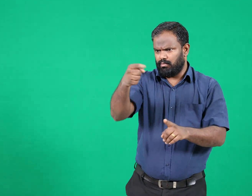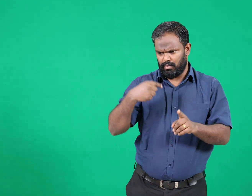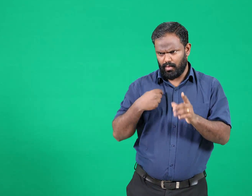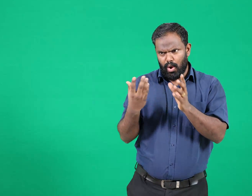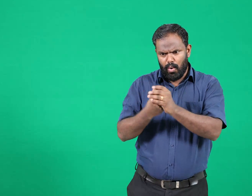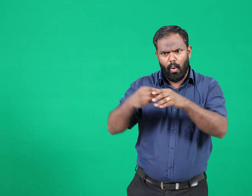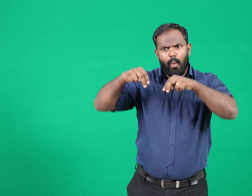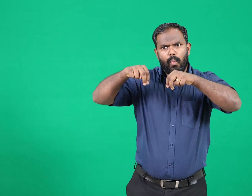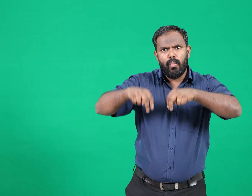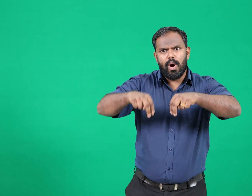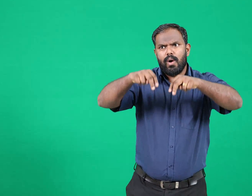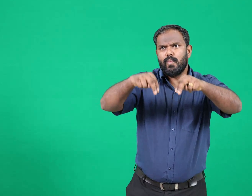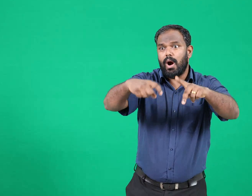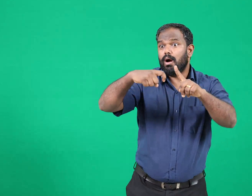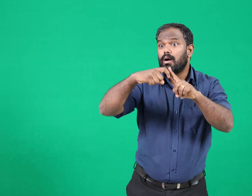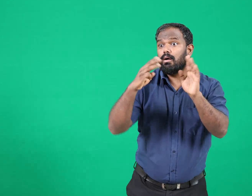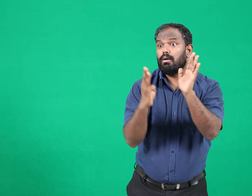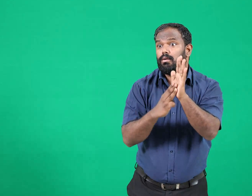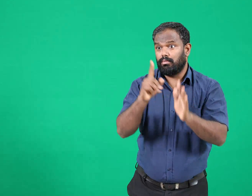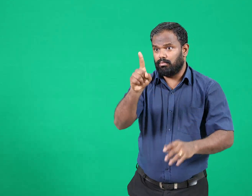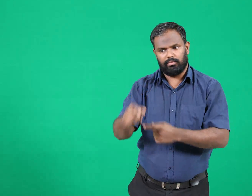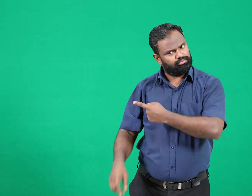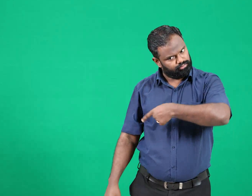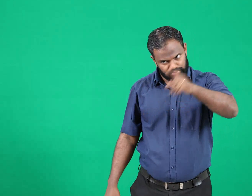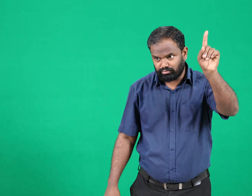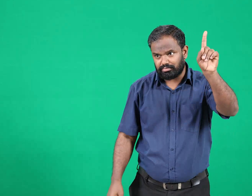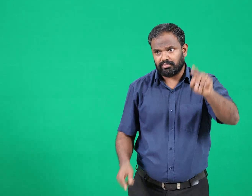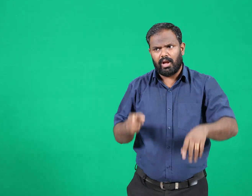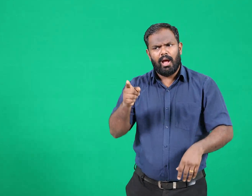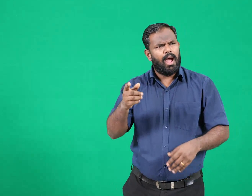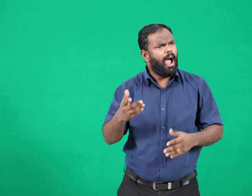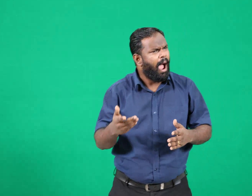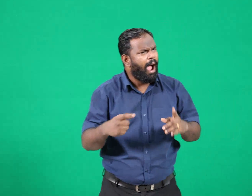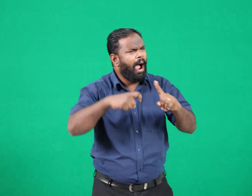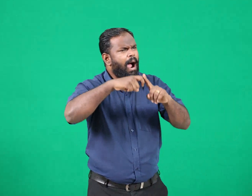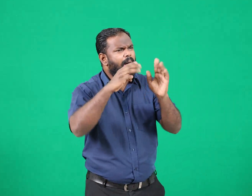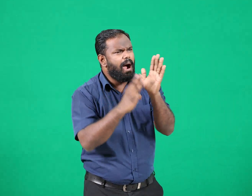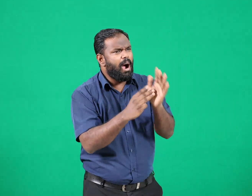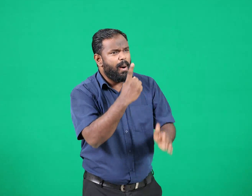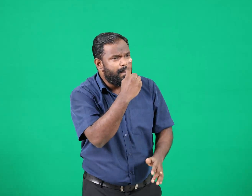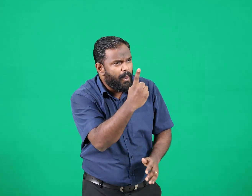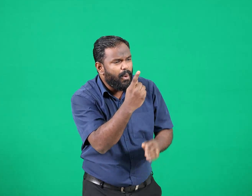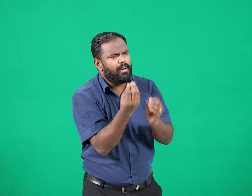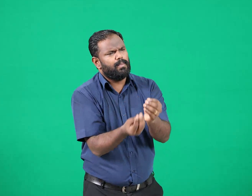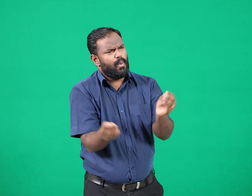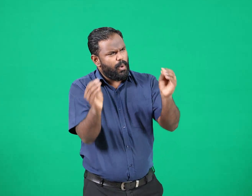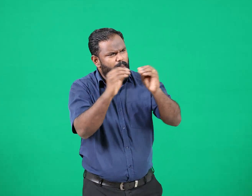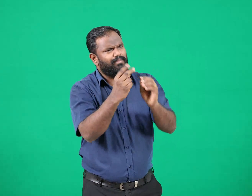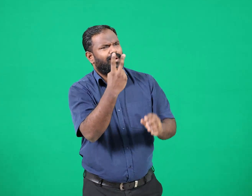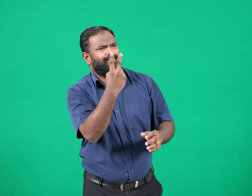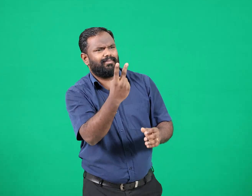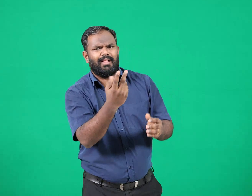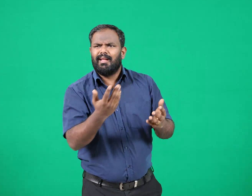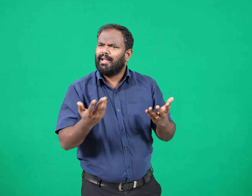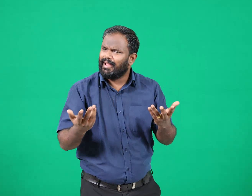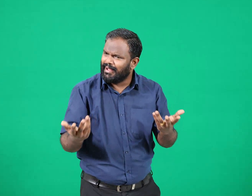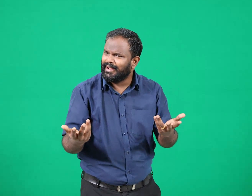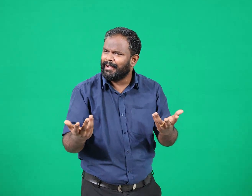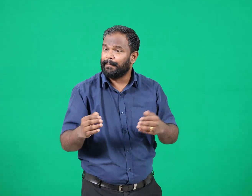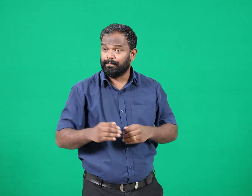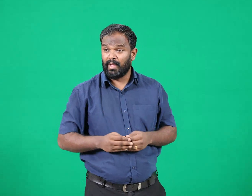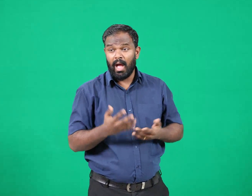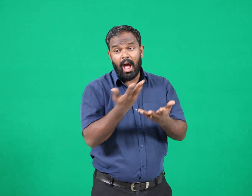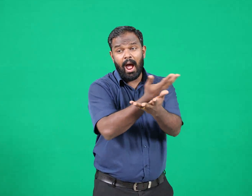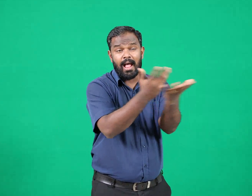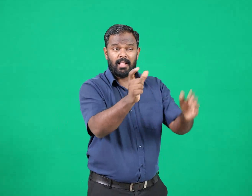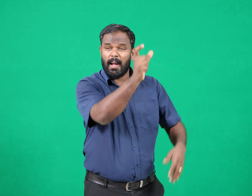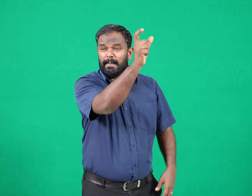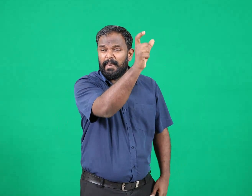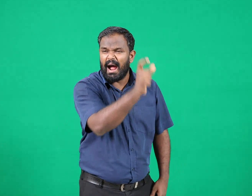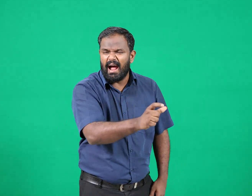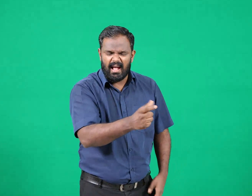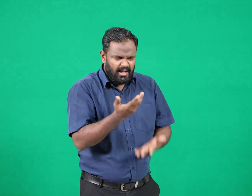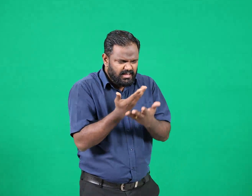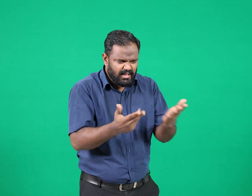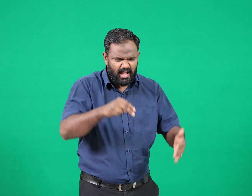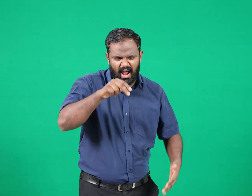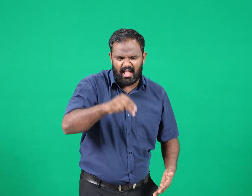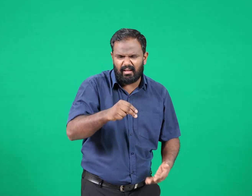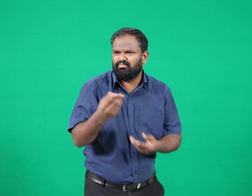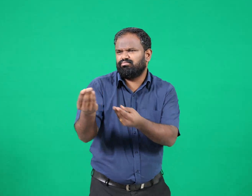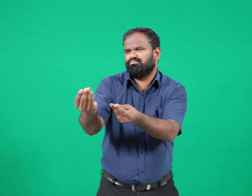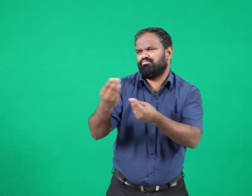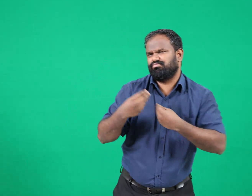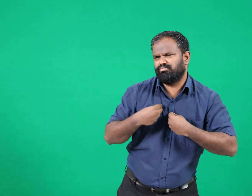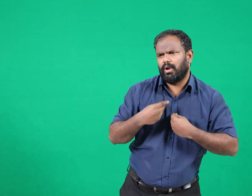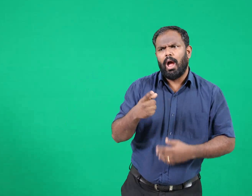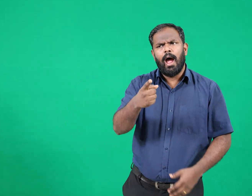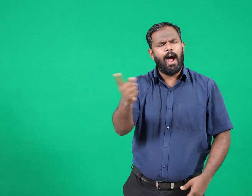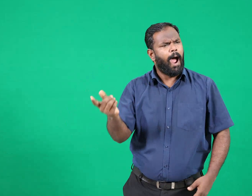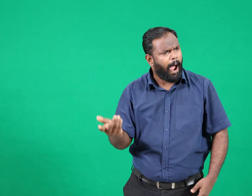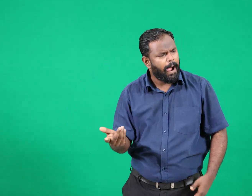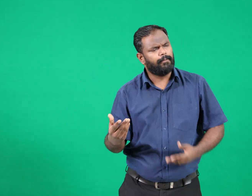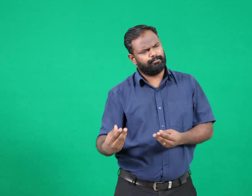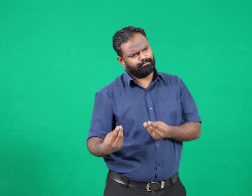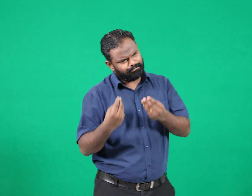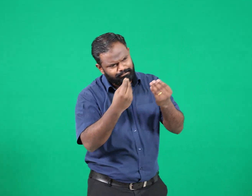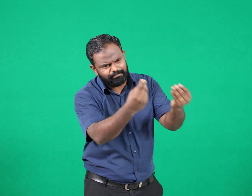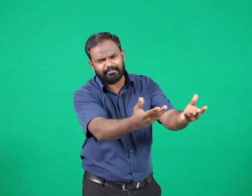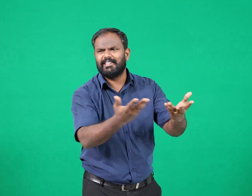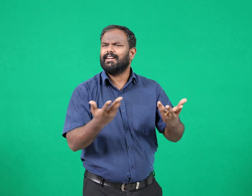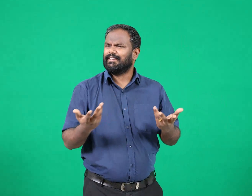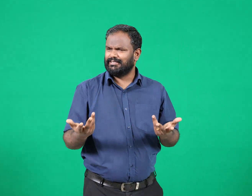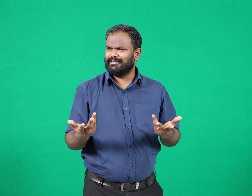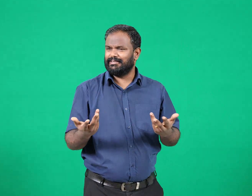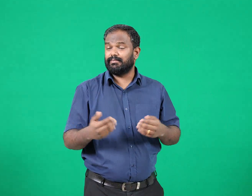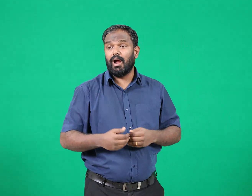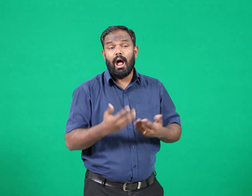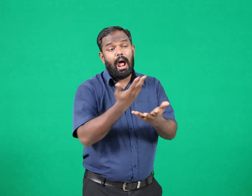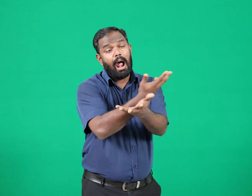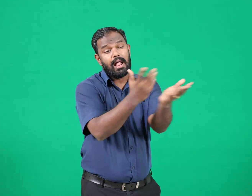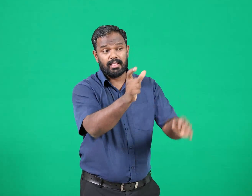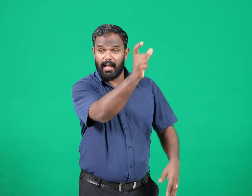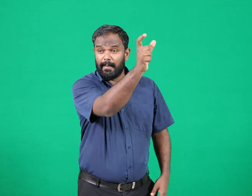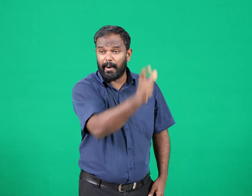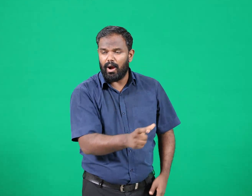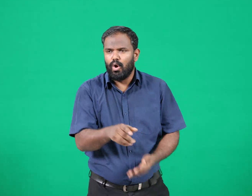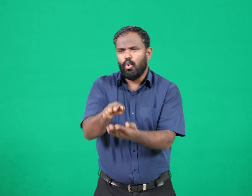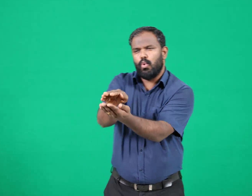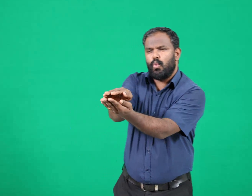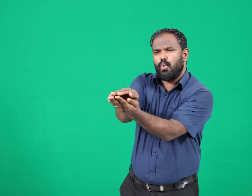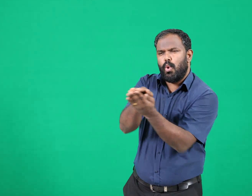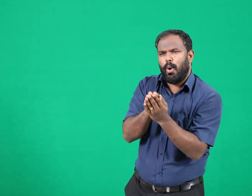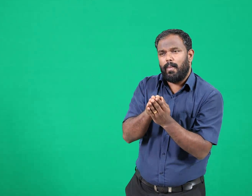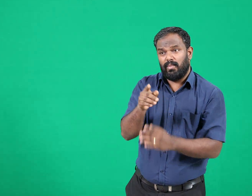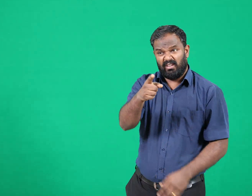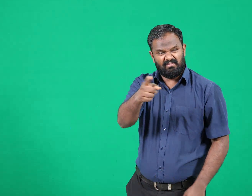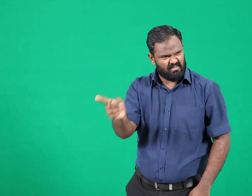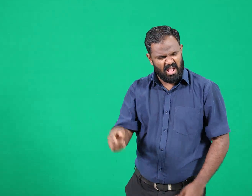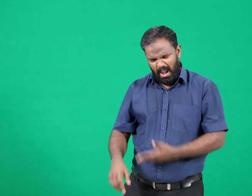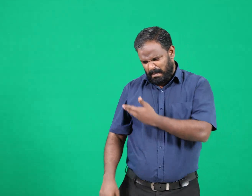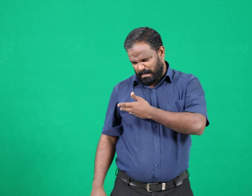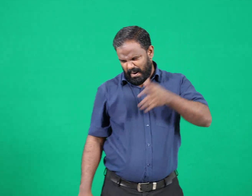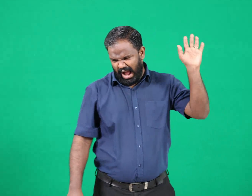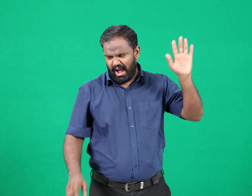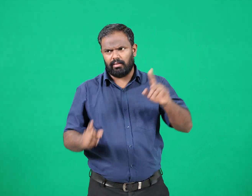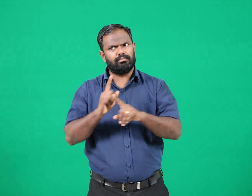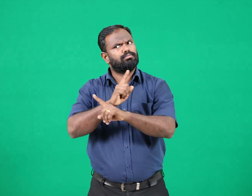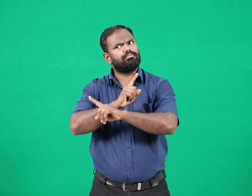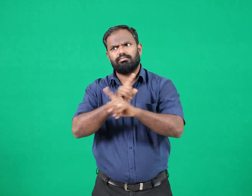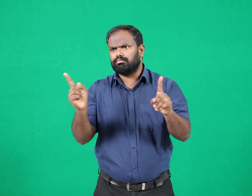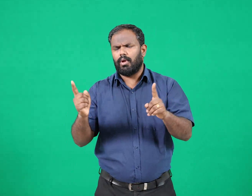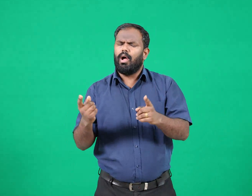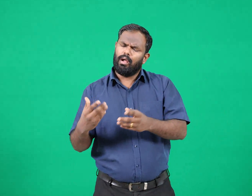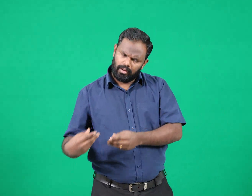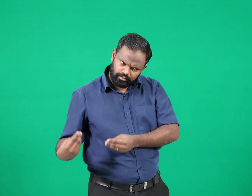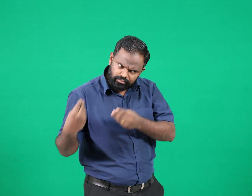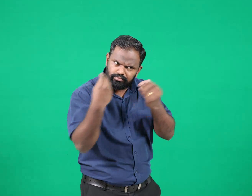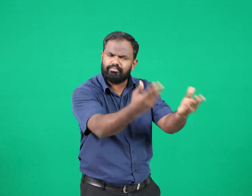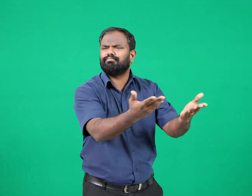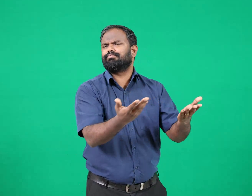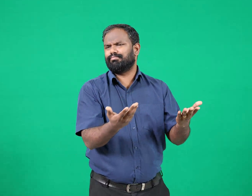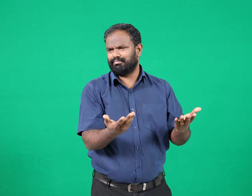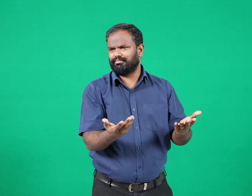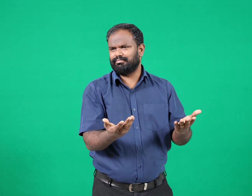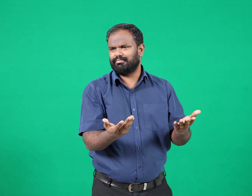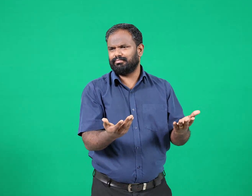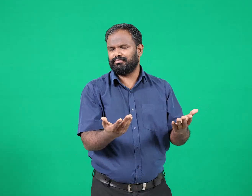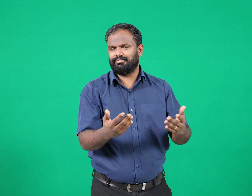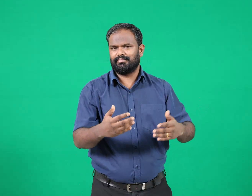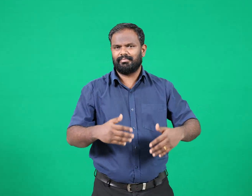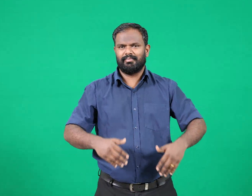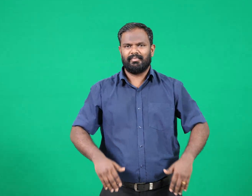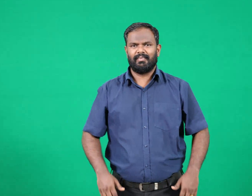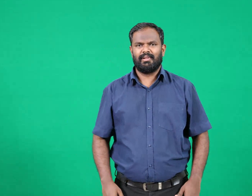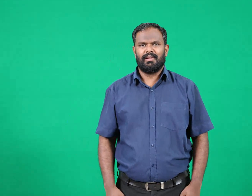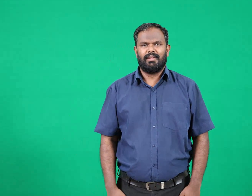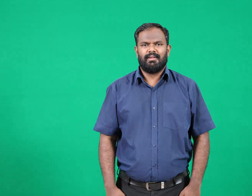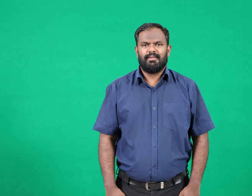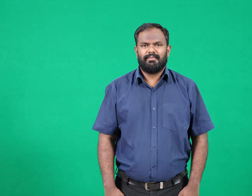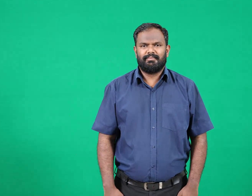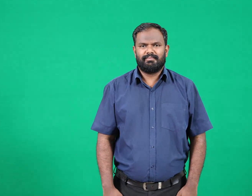Give to the one who asks you, and do not turn away from the one who wants to borrow from you.